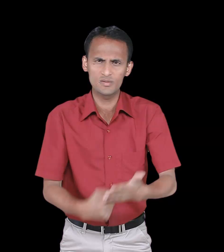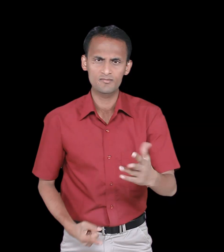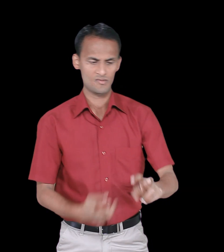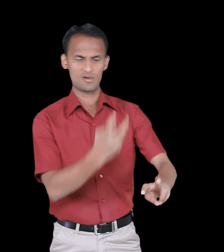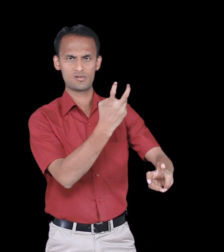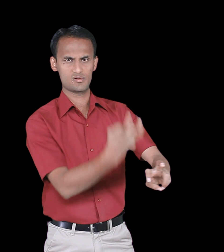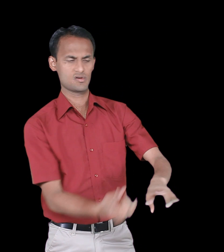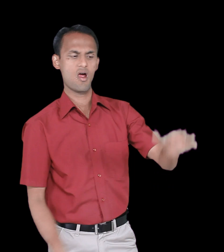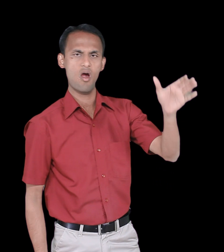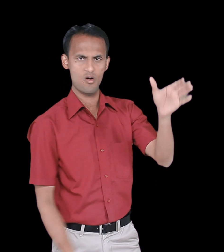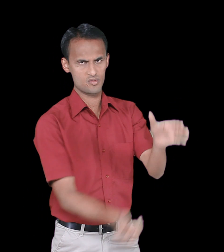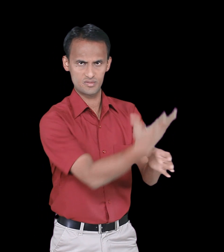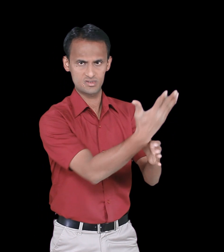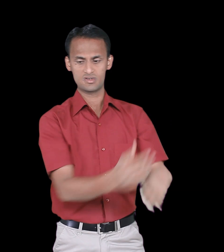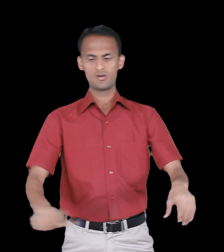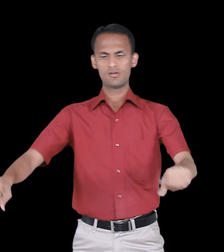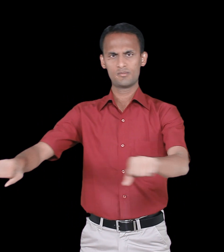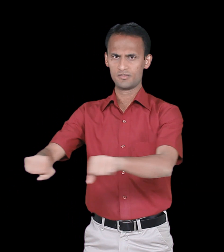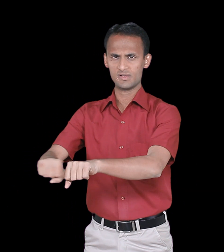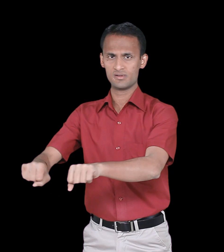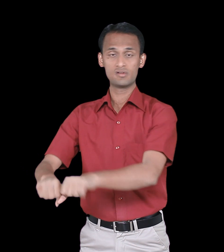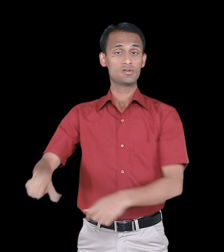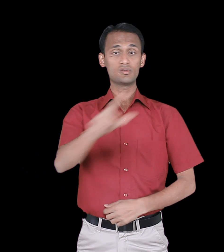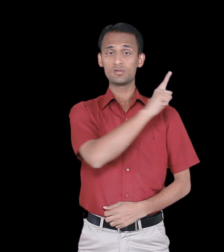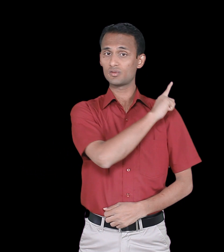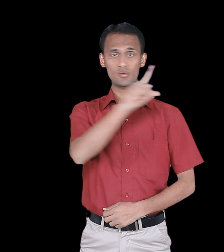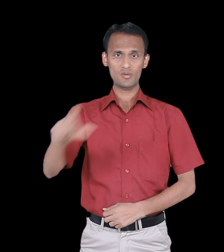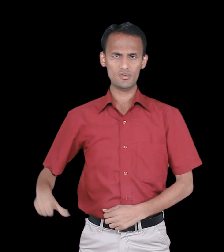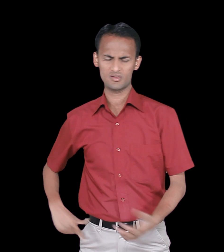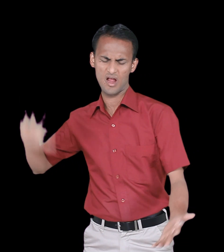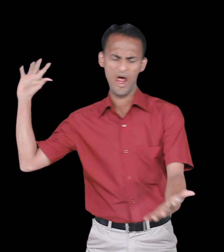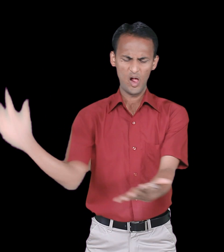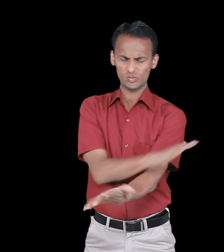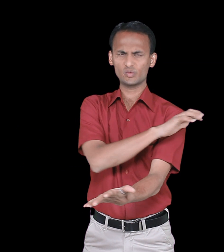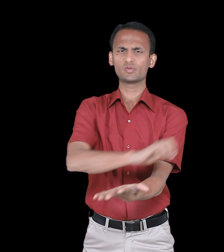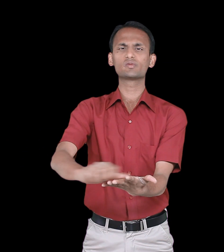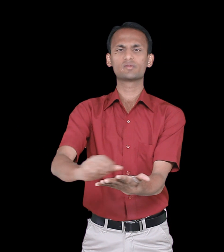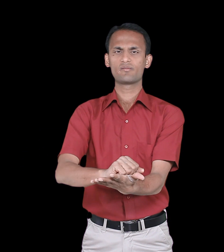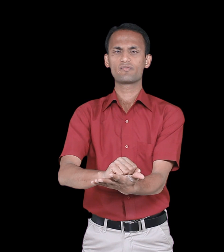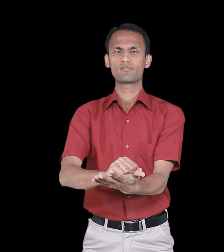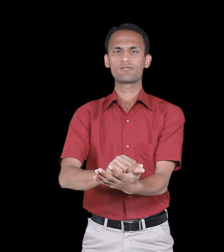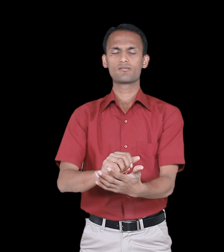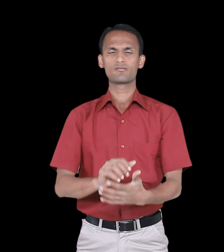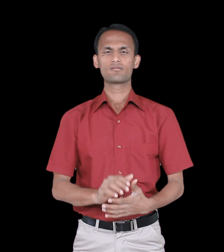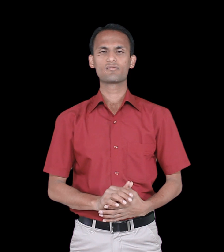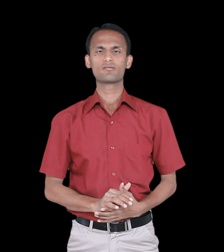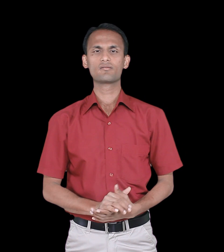The Lord destroys Sodom and Gomorrah